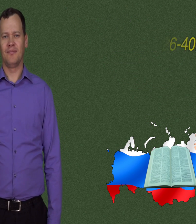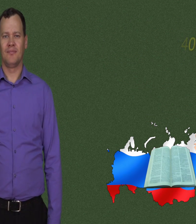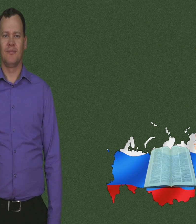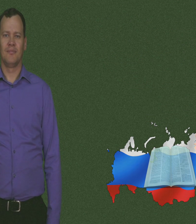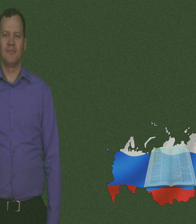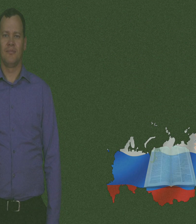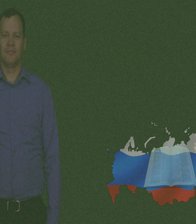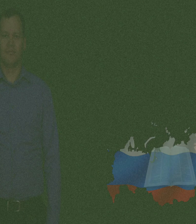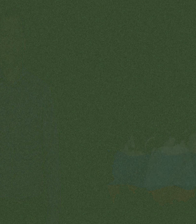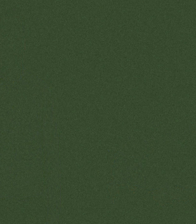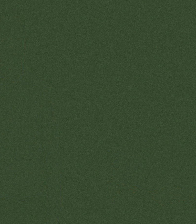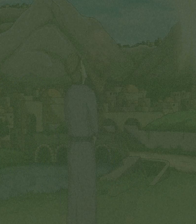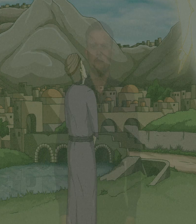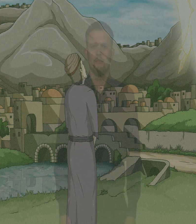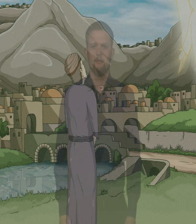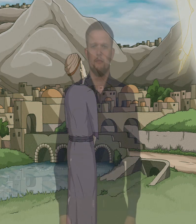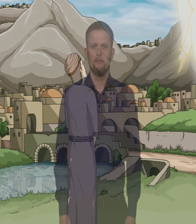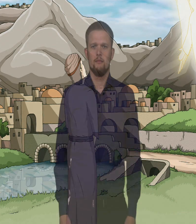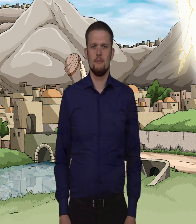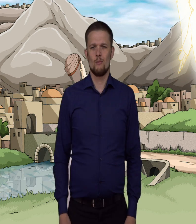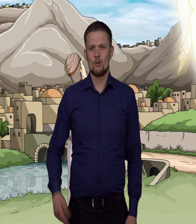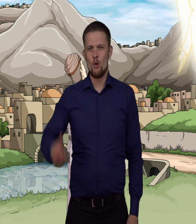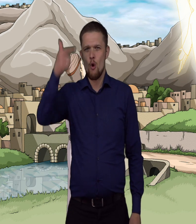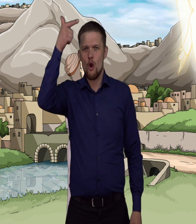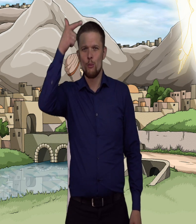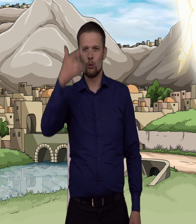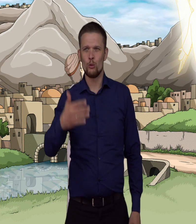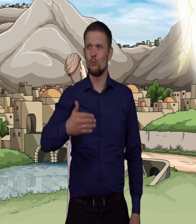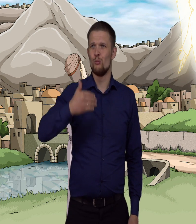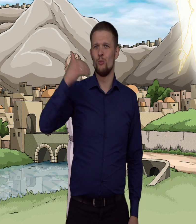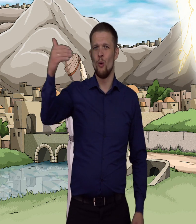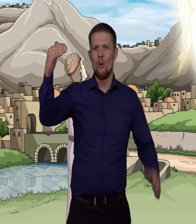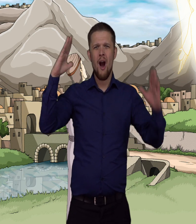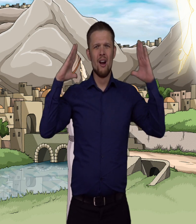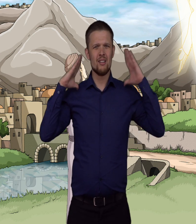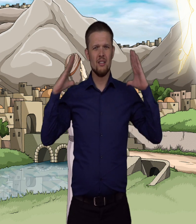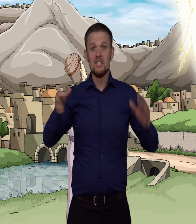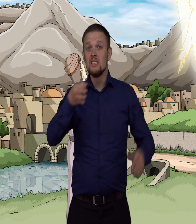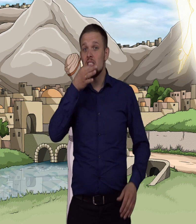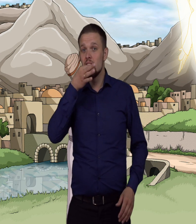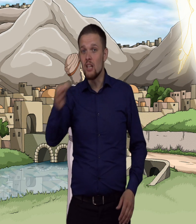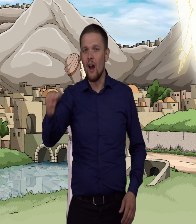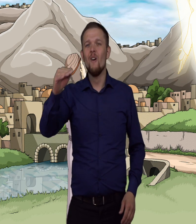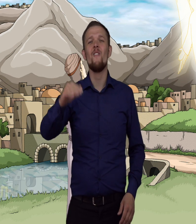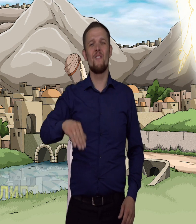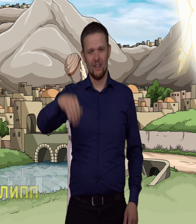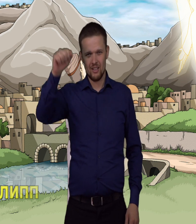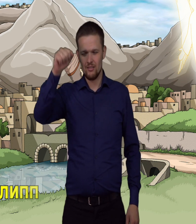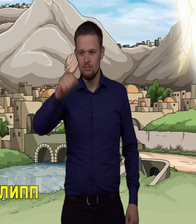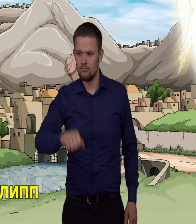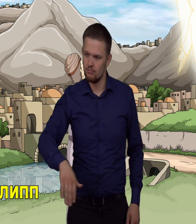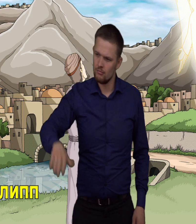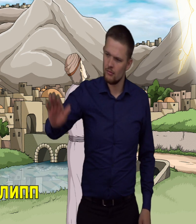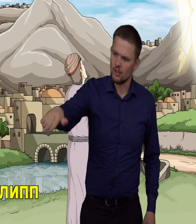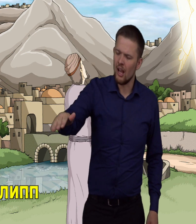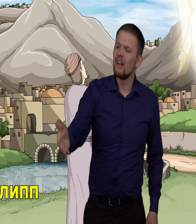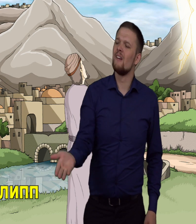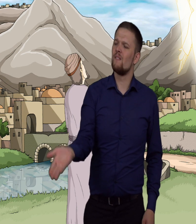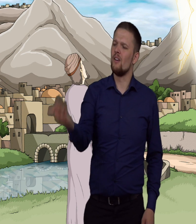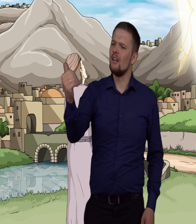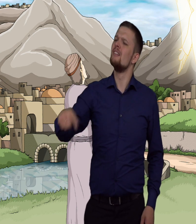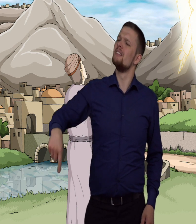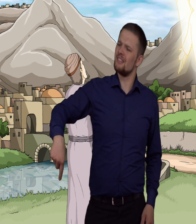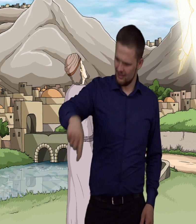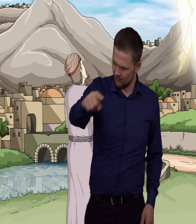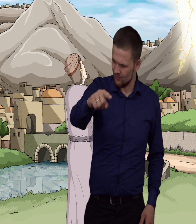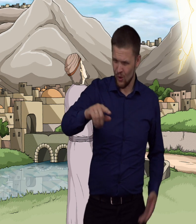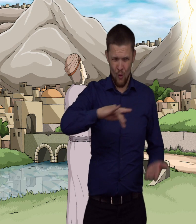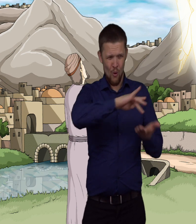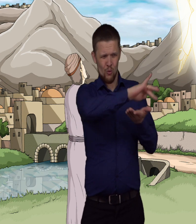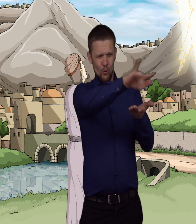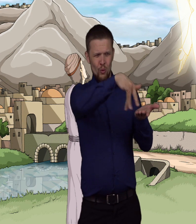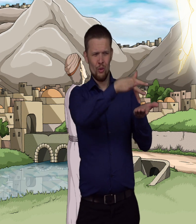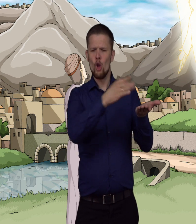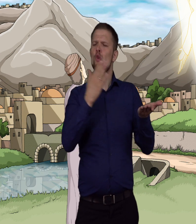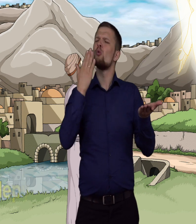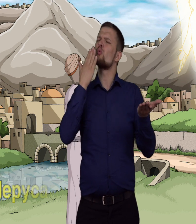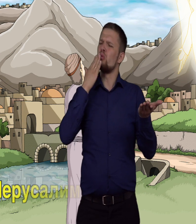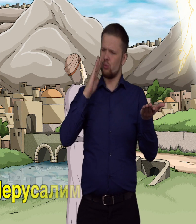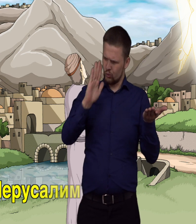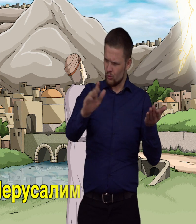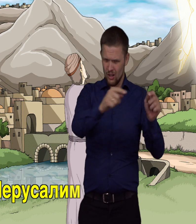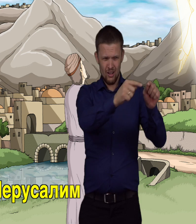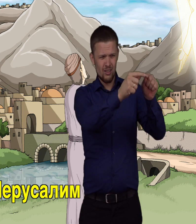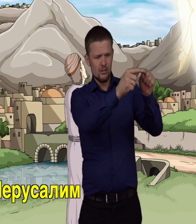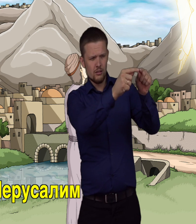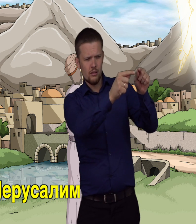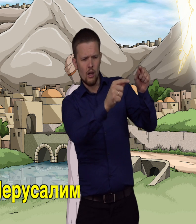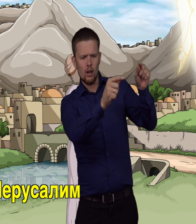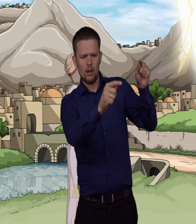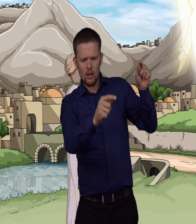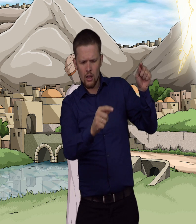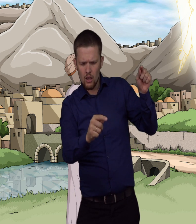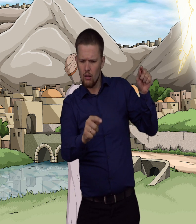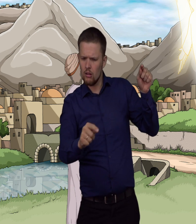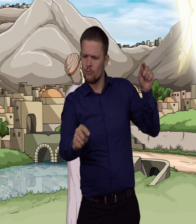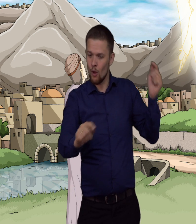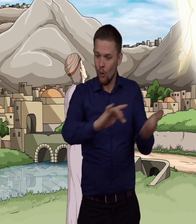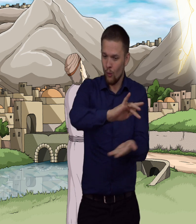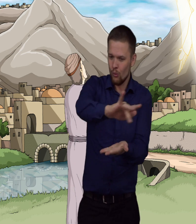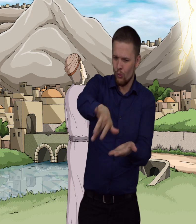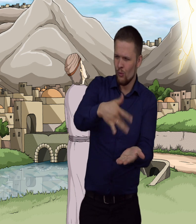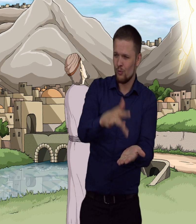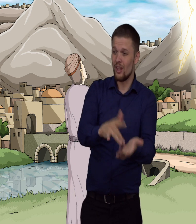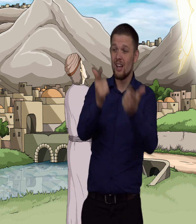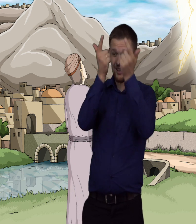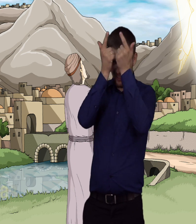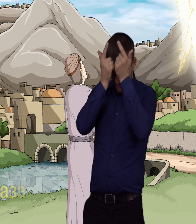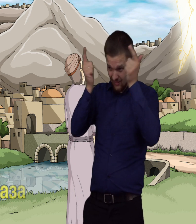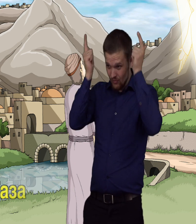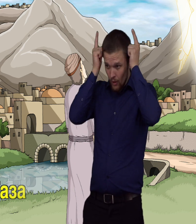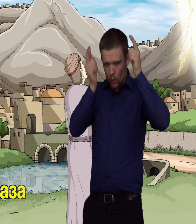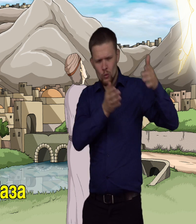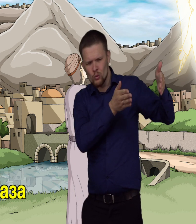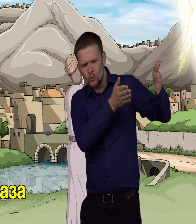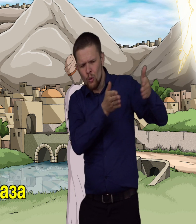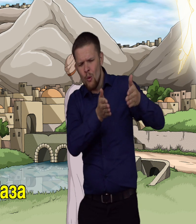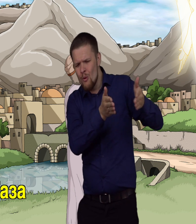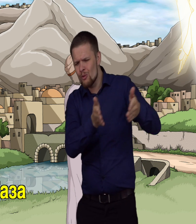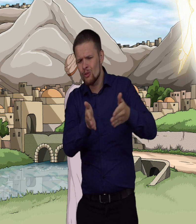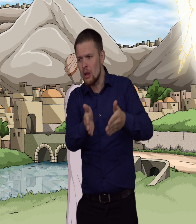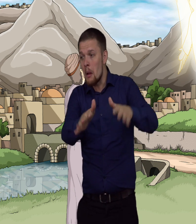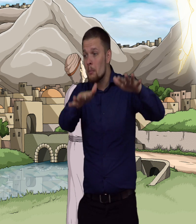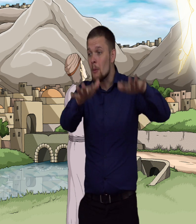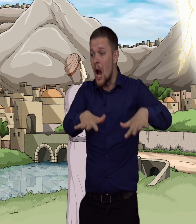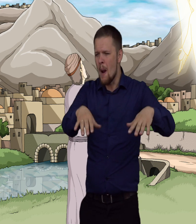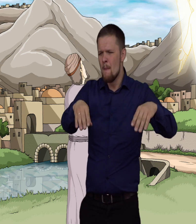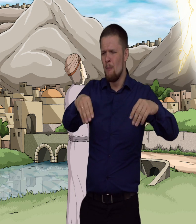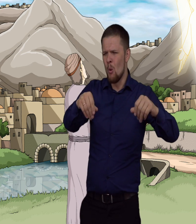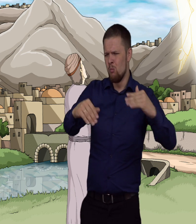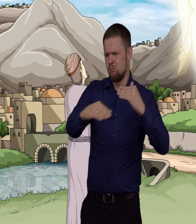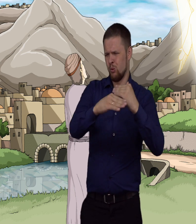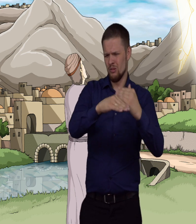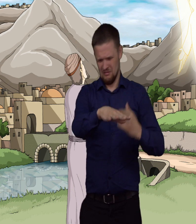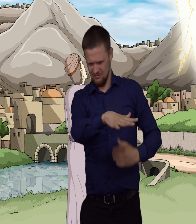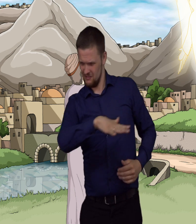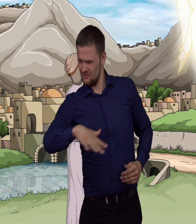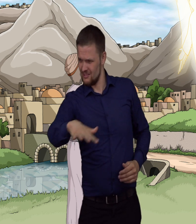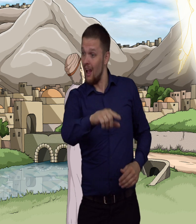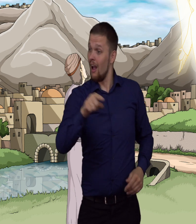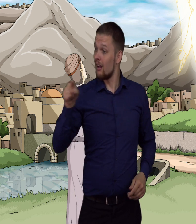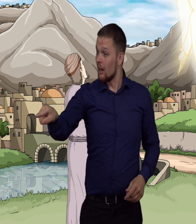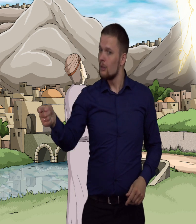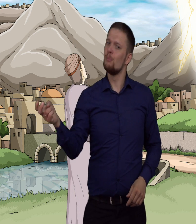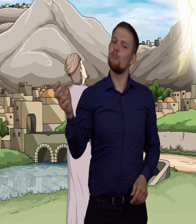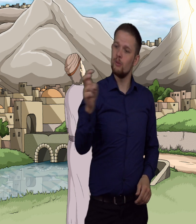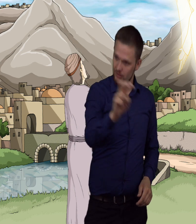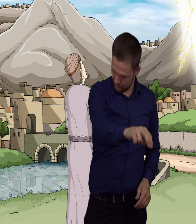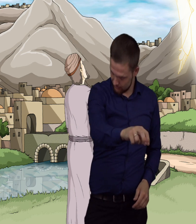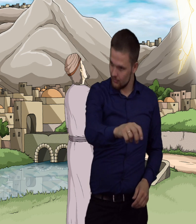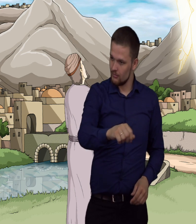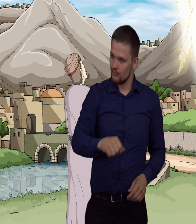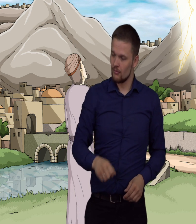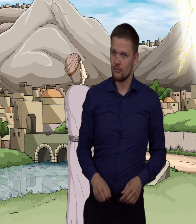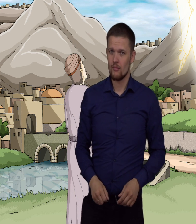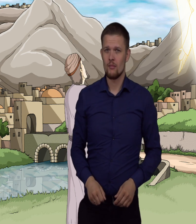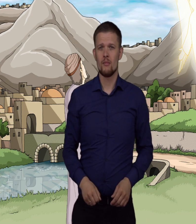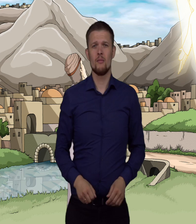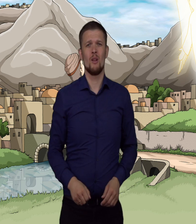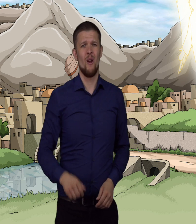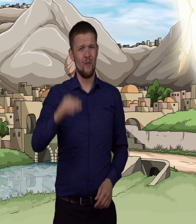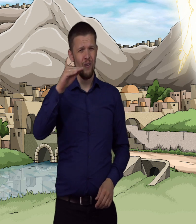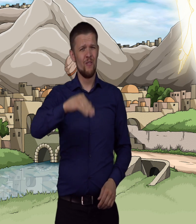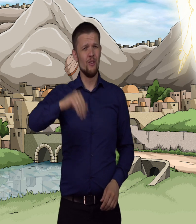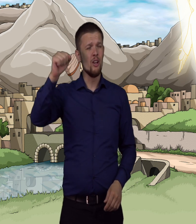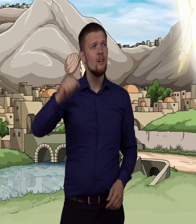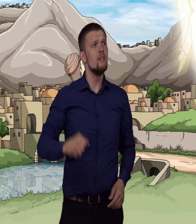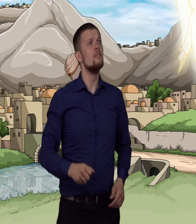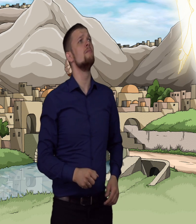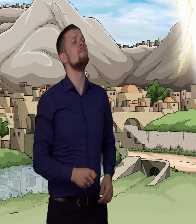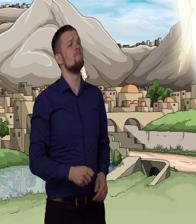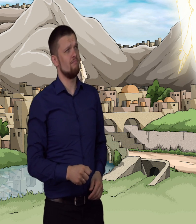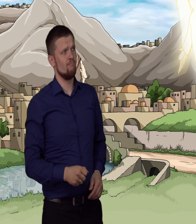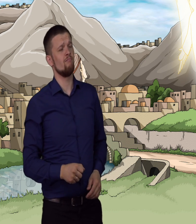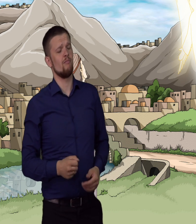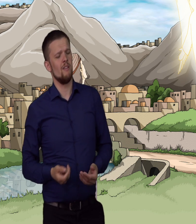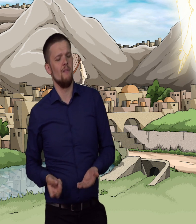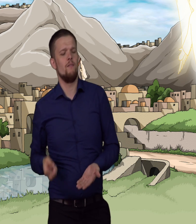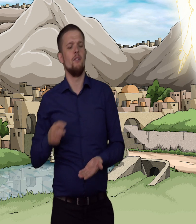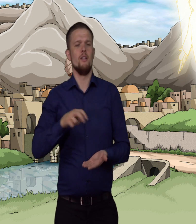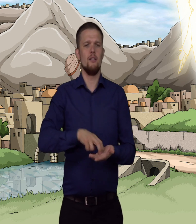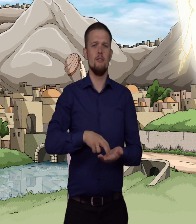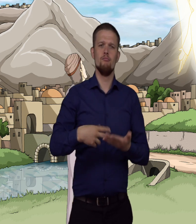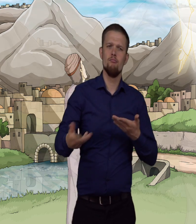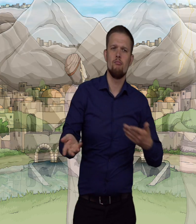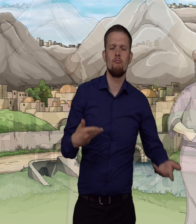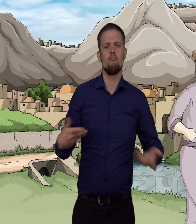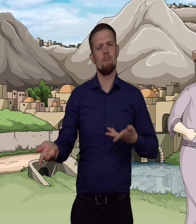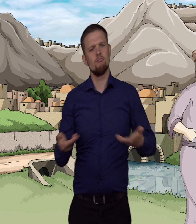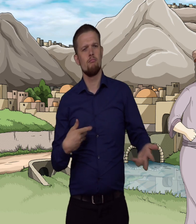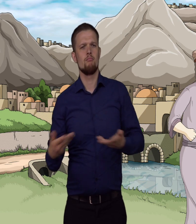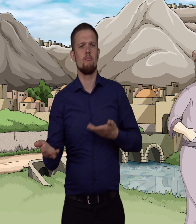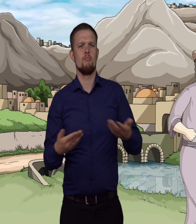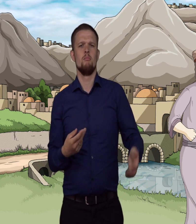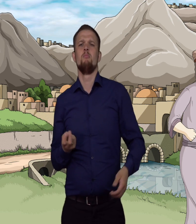Now an angel of the Lord said to Philip, “Get up and go south to the desert road that goes down from Jerusalem to Gaza.”